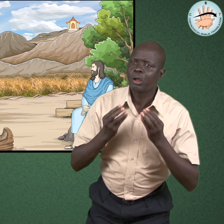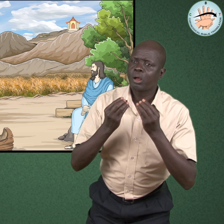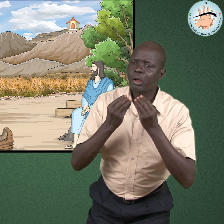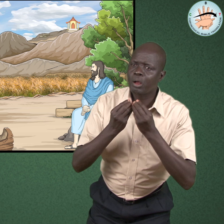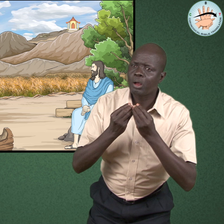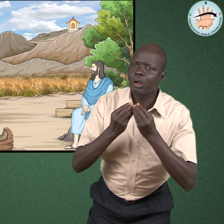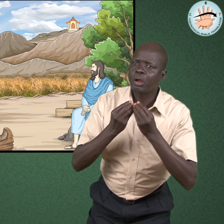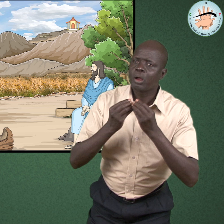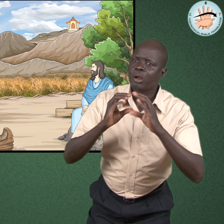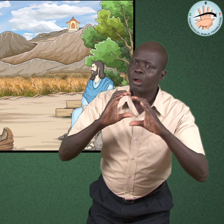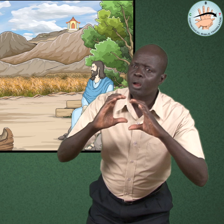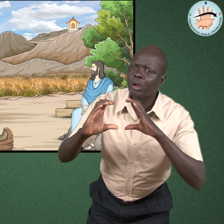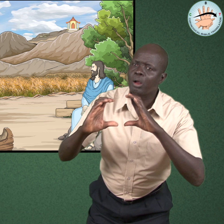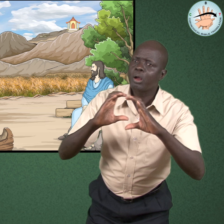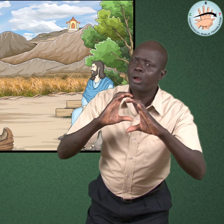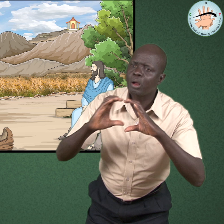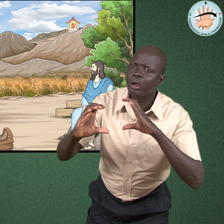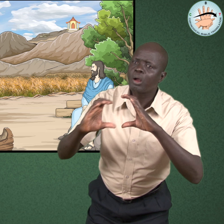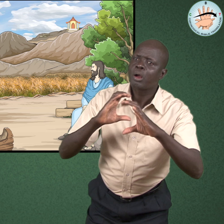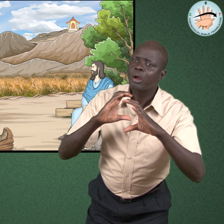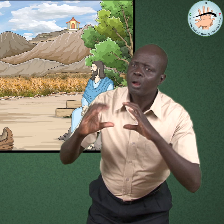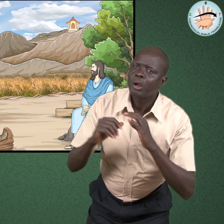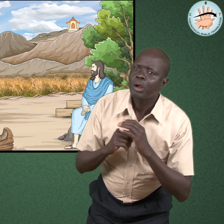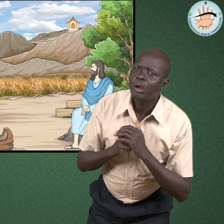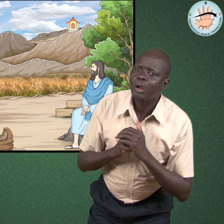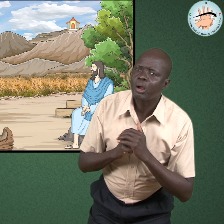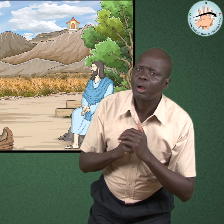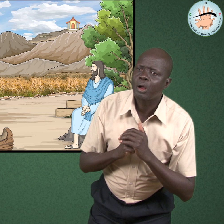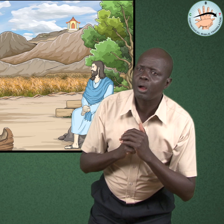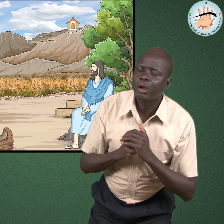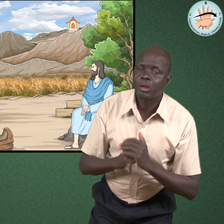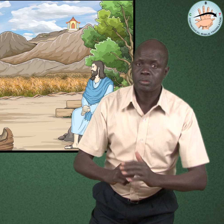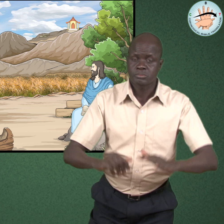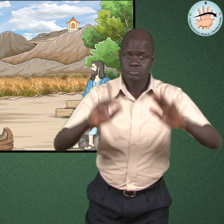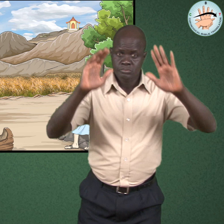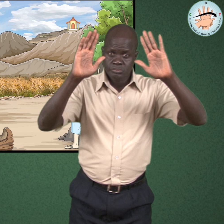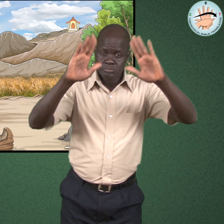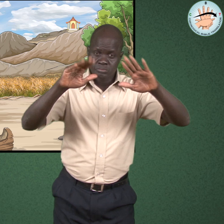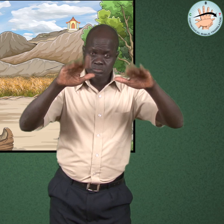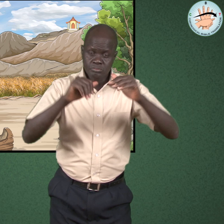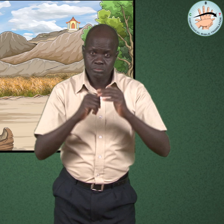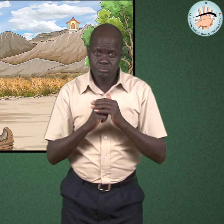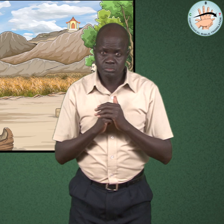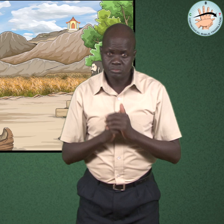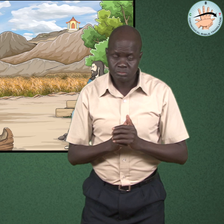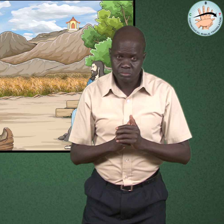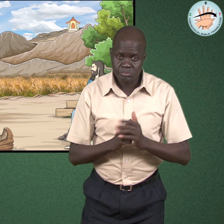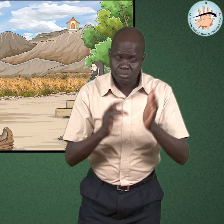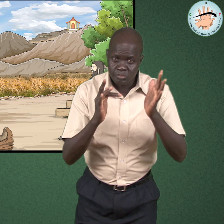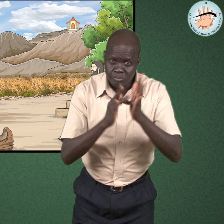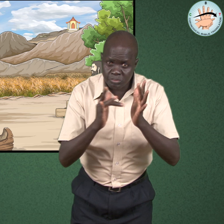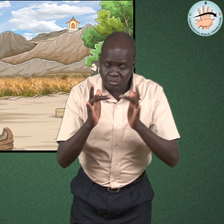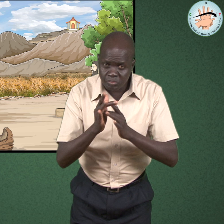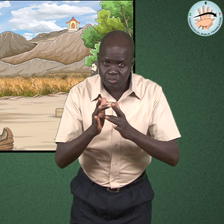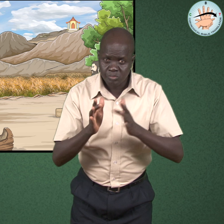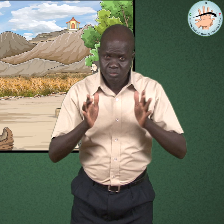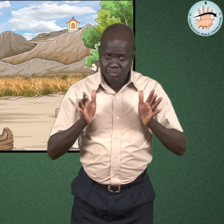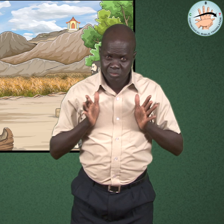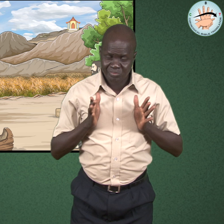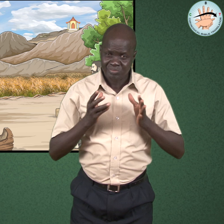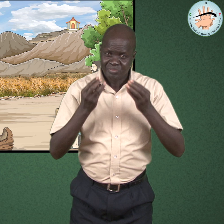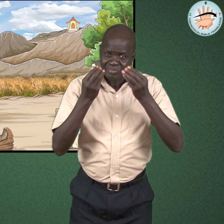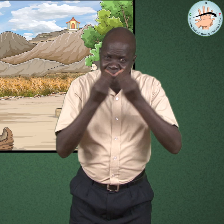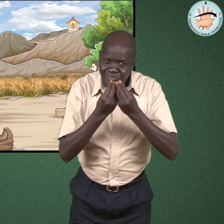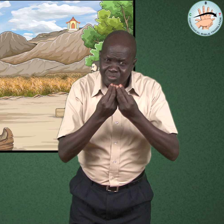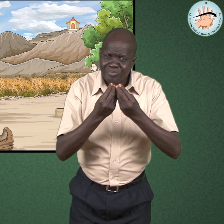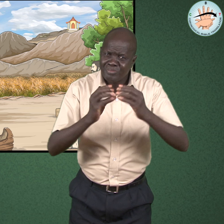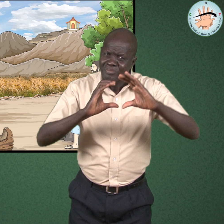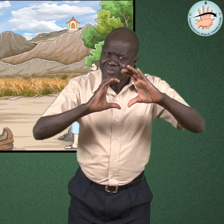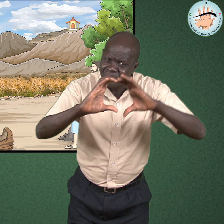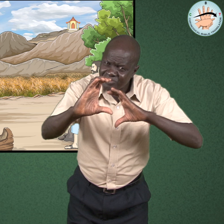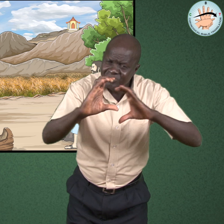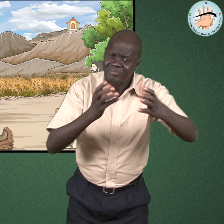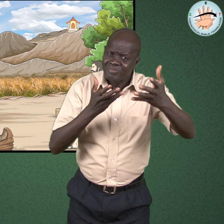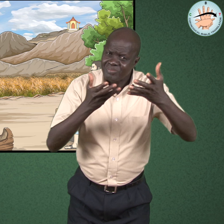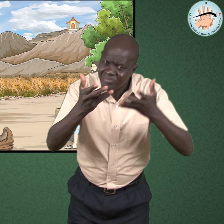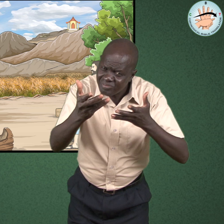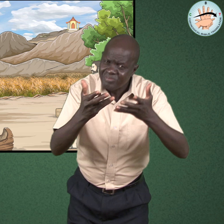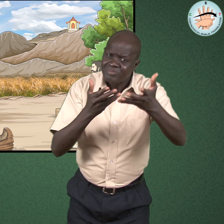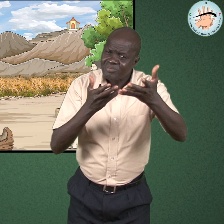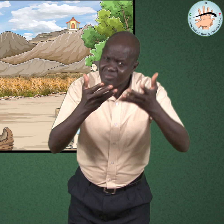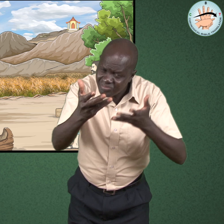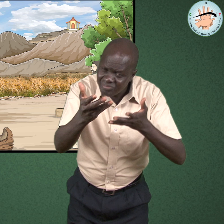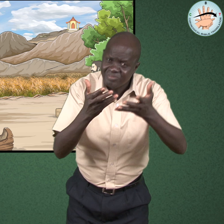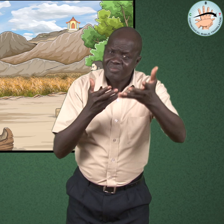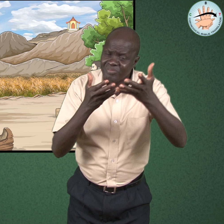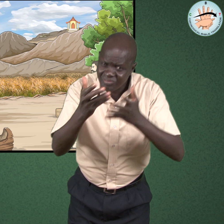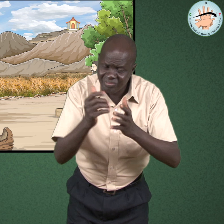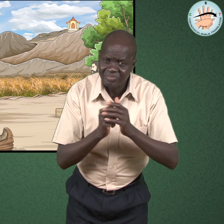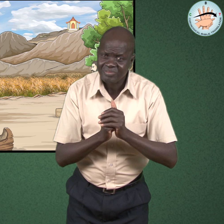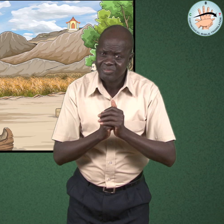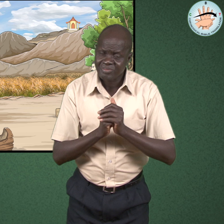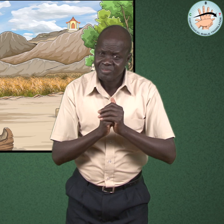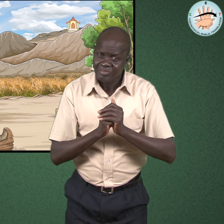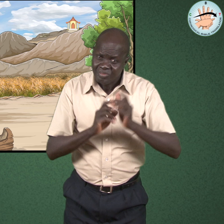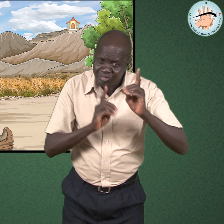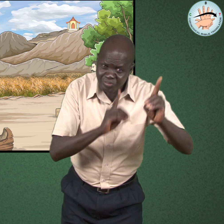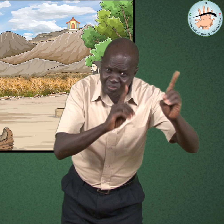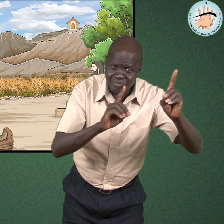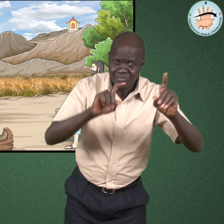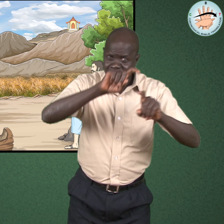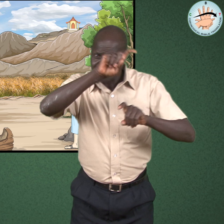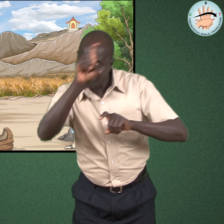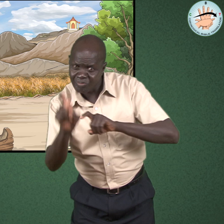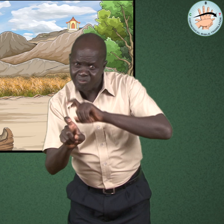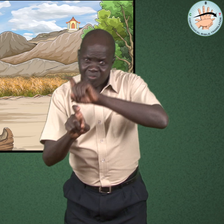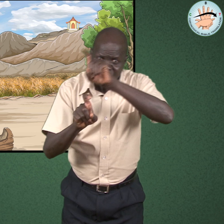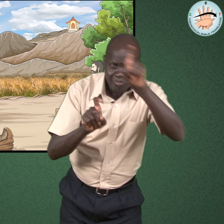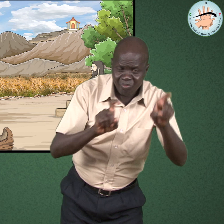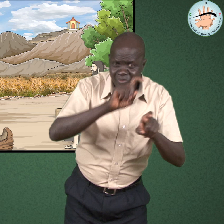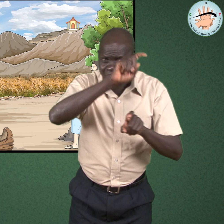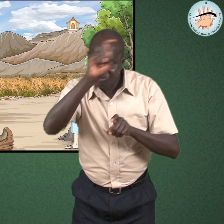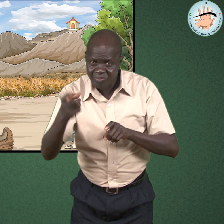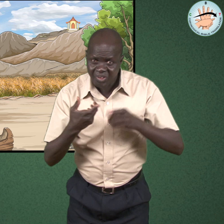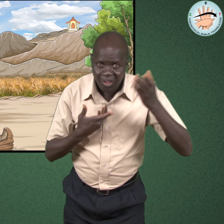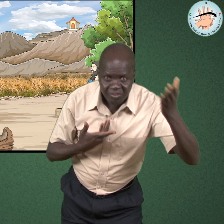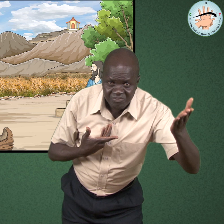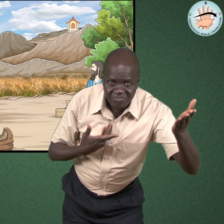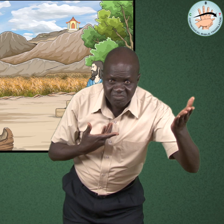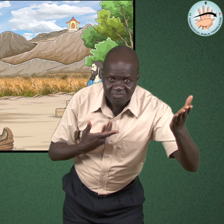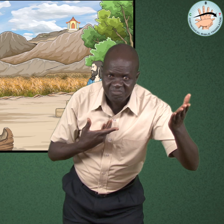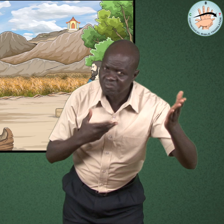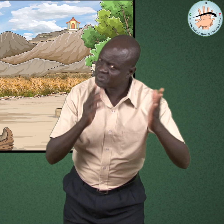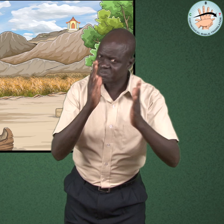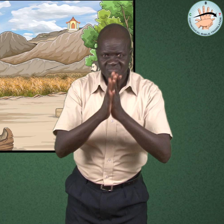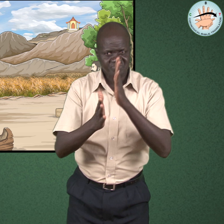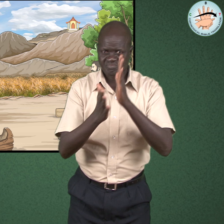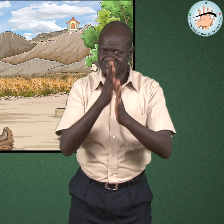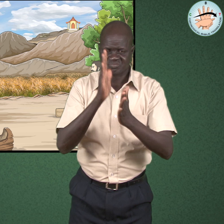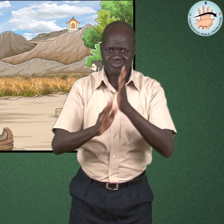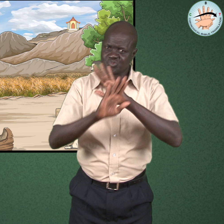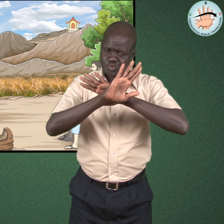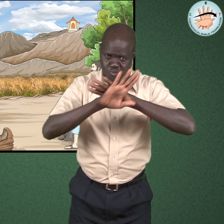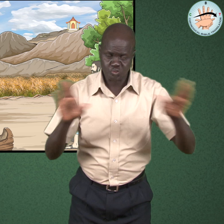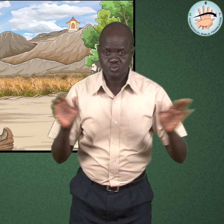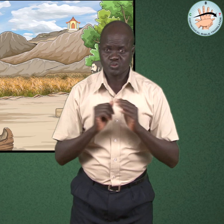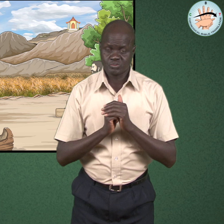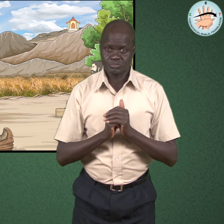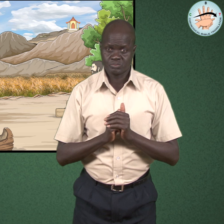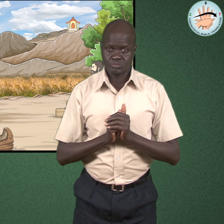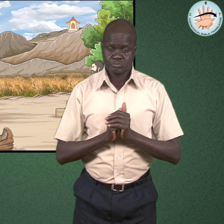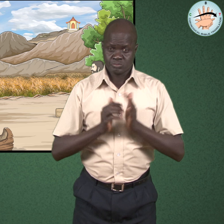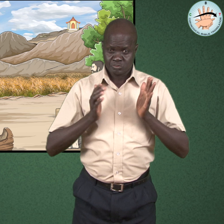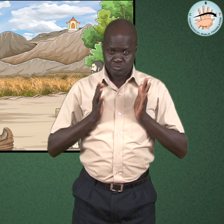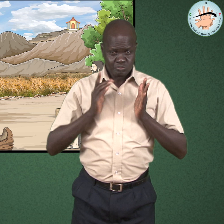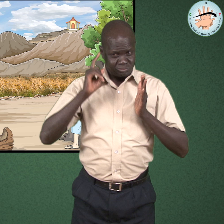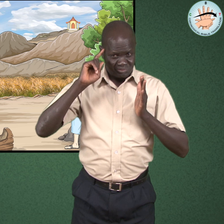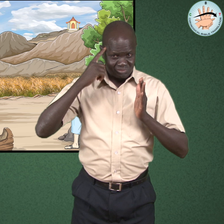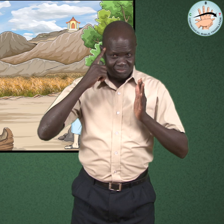But no one asked Him, “What do You want from her?” or “Why are You talking with her?”